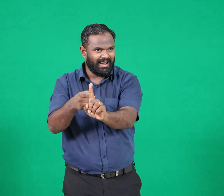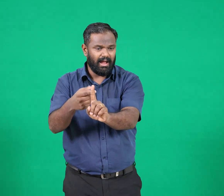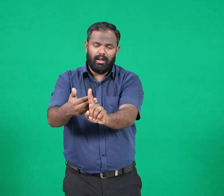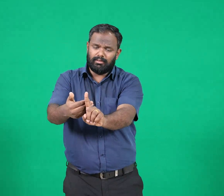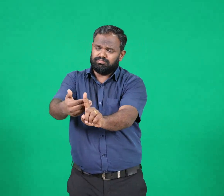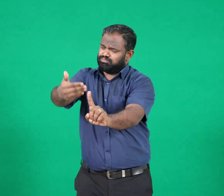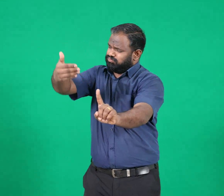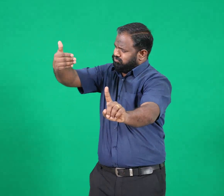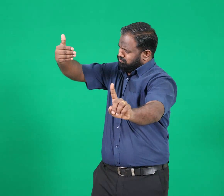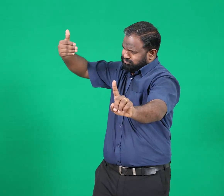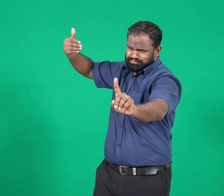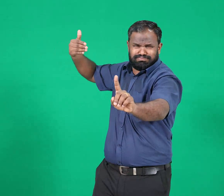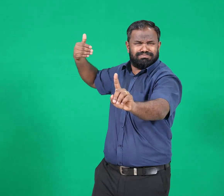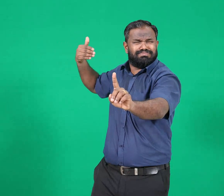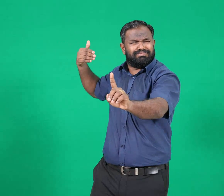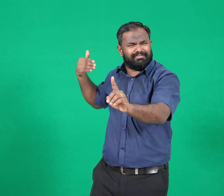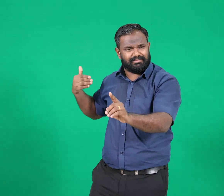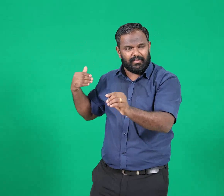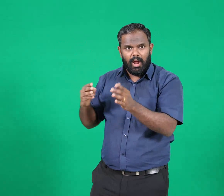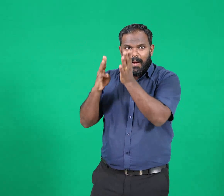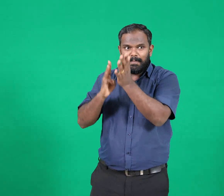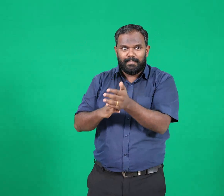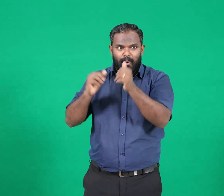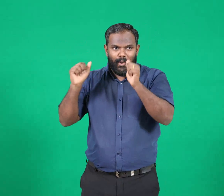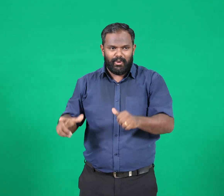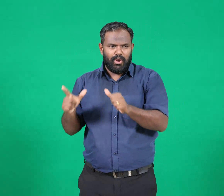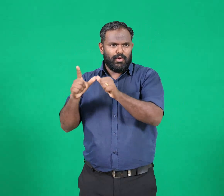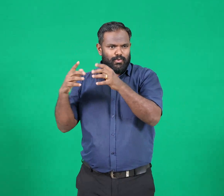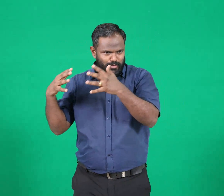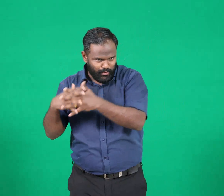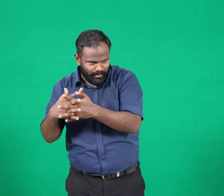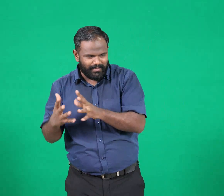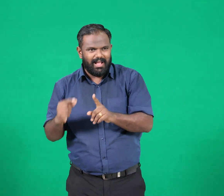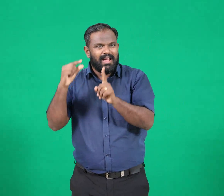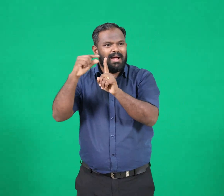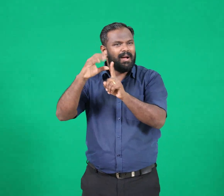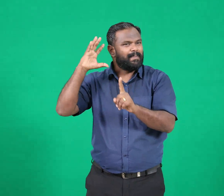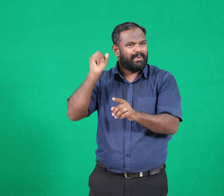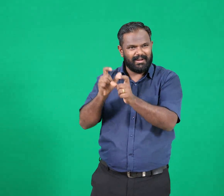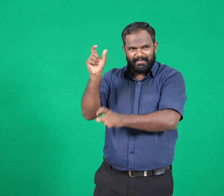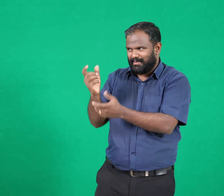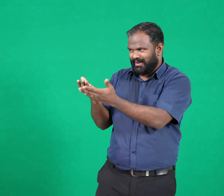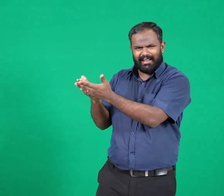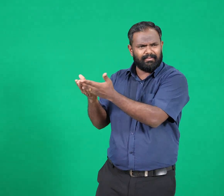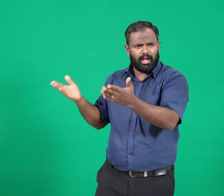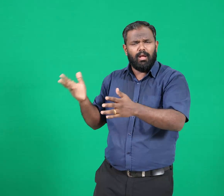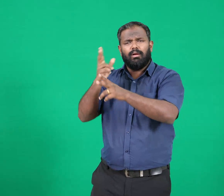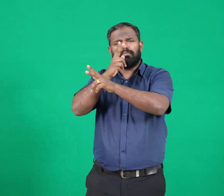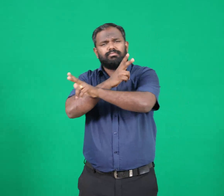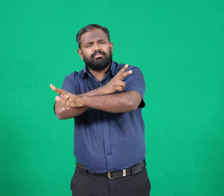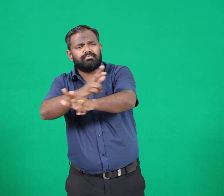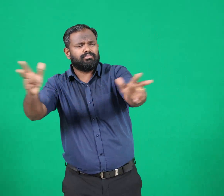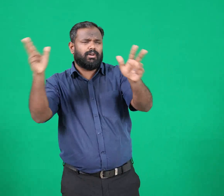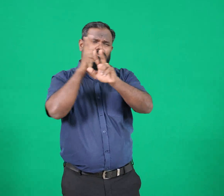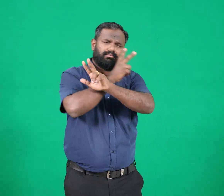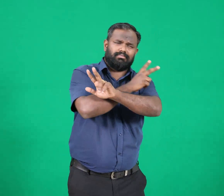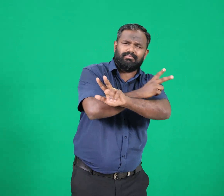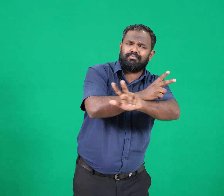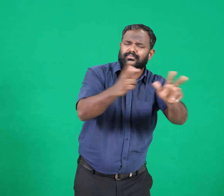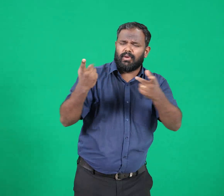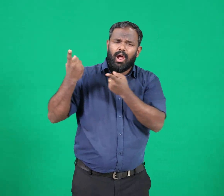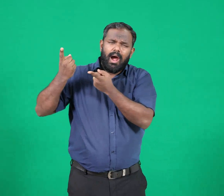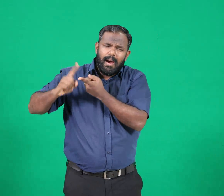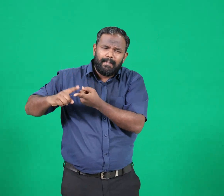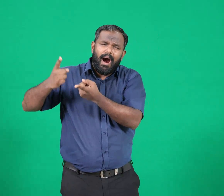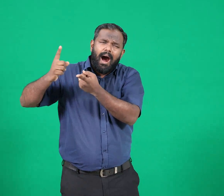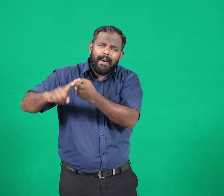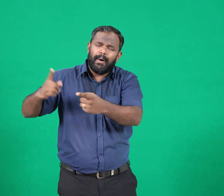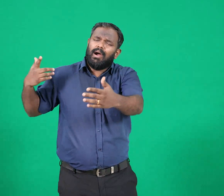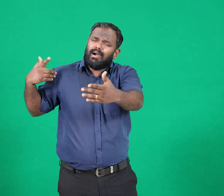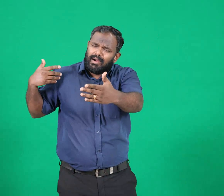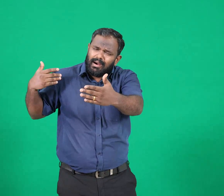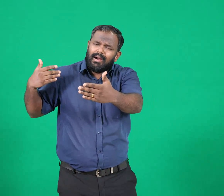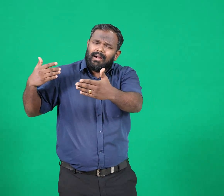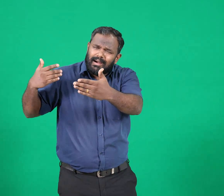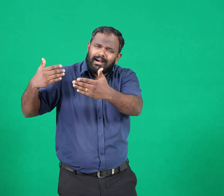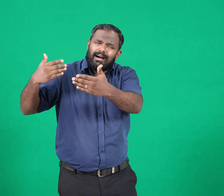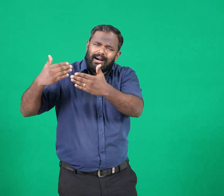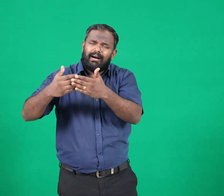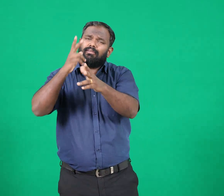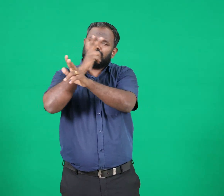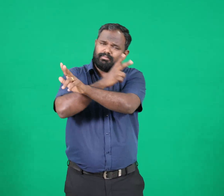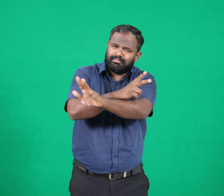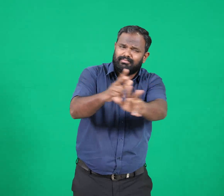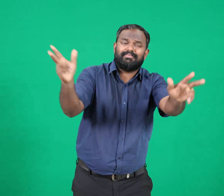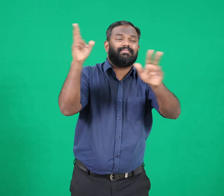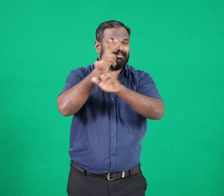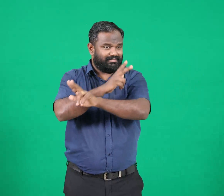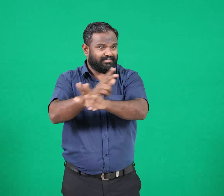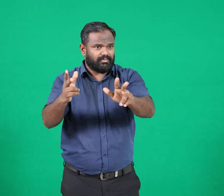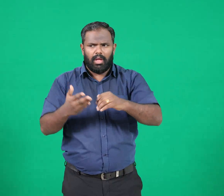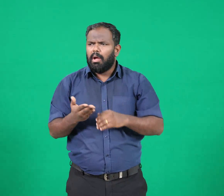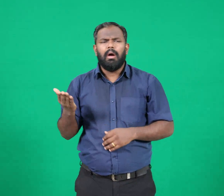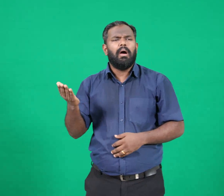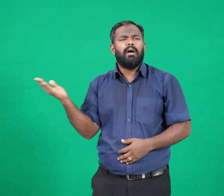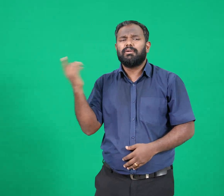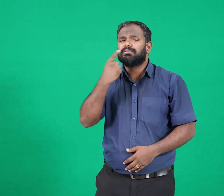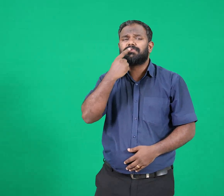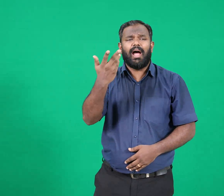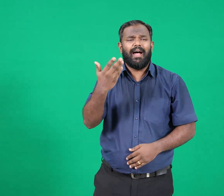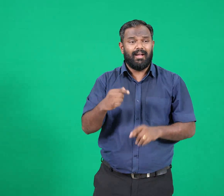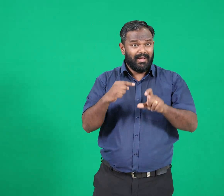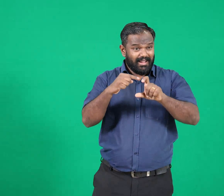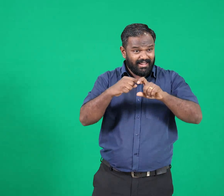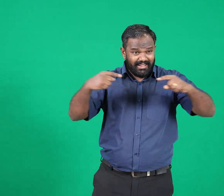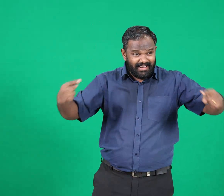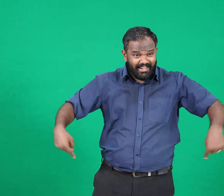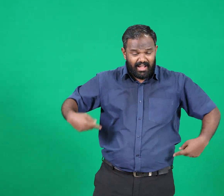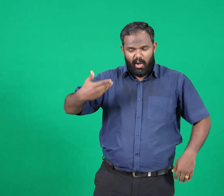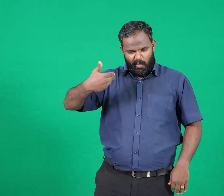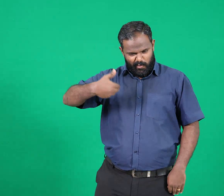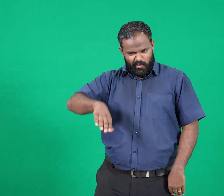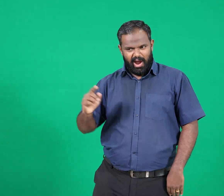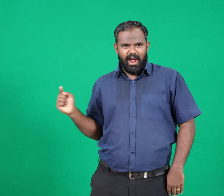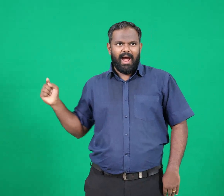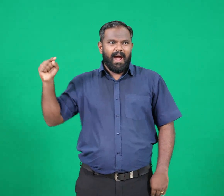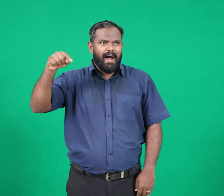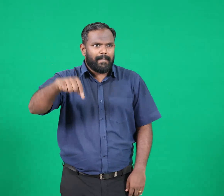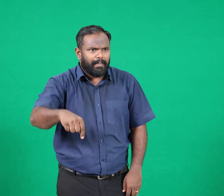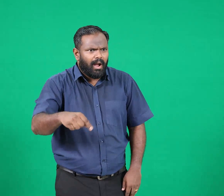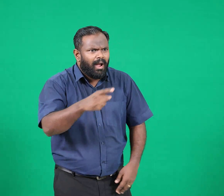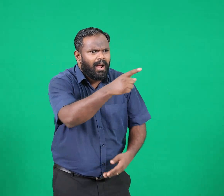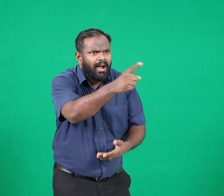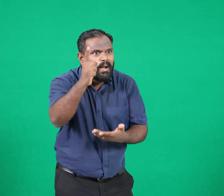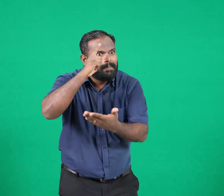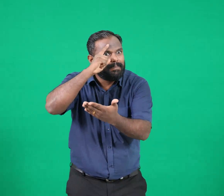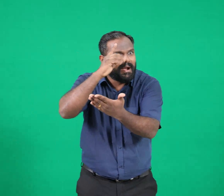For all the Prophets and the Law prophesied until John.